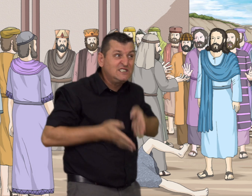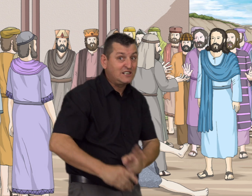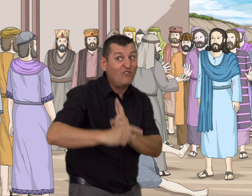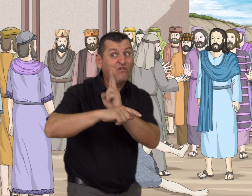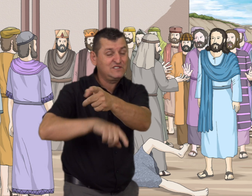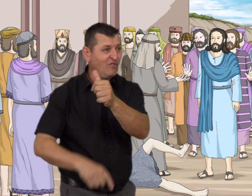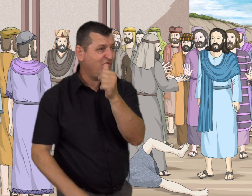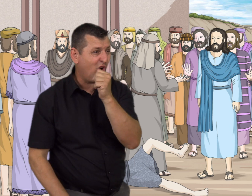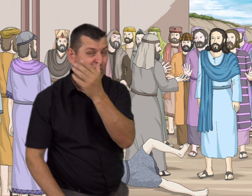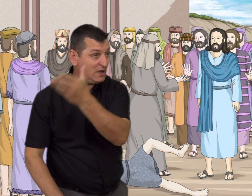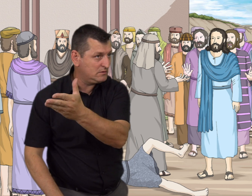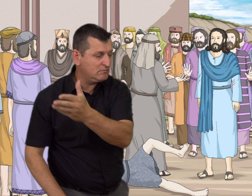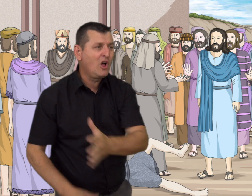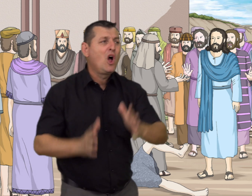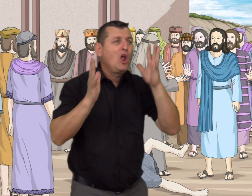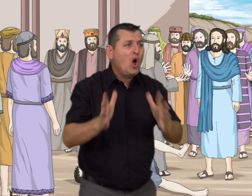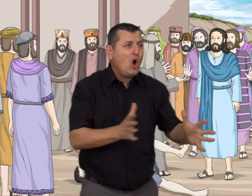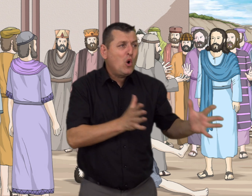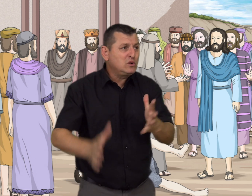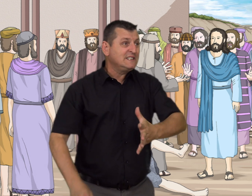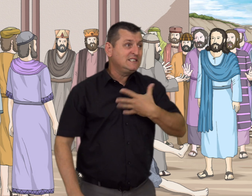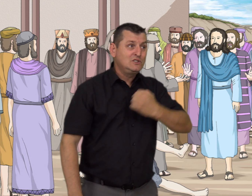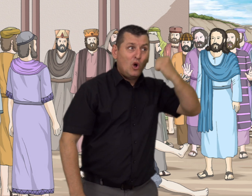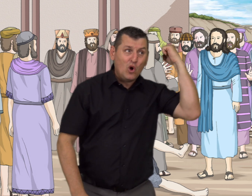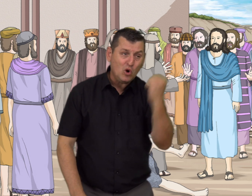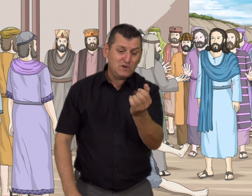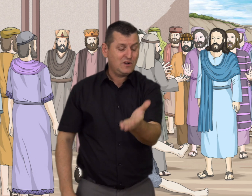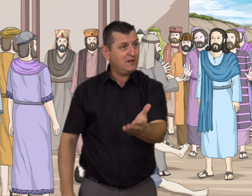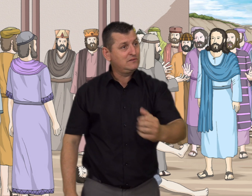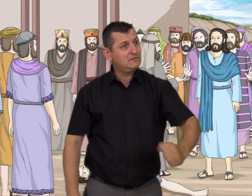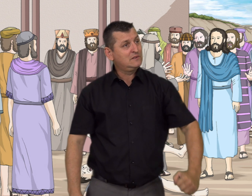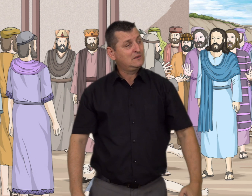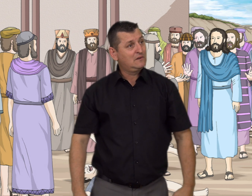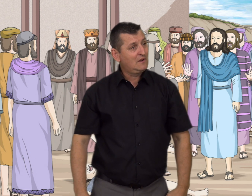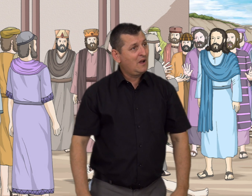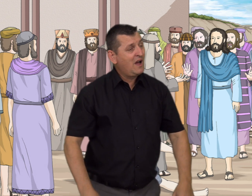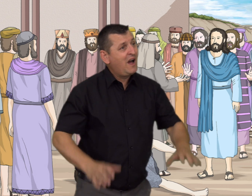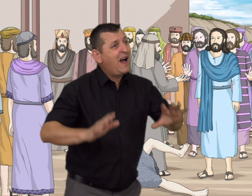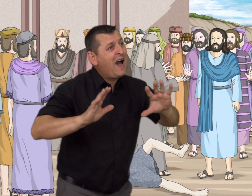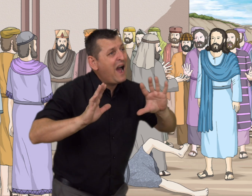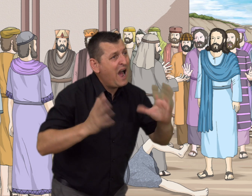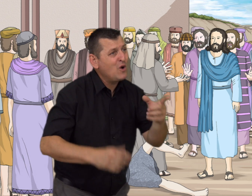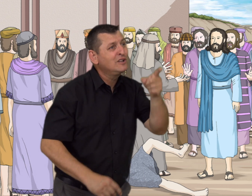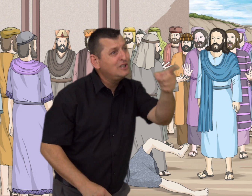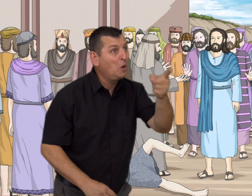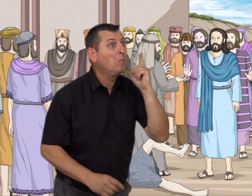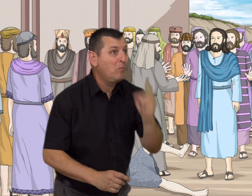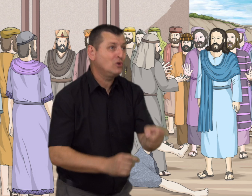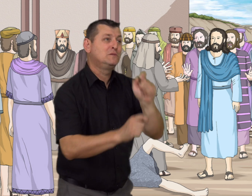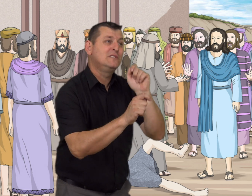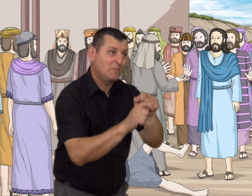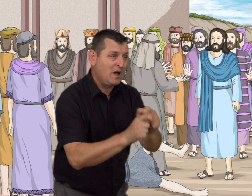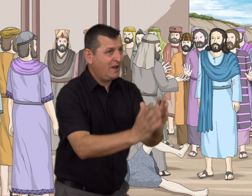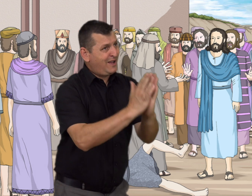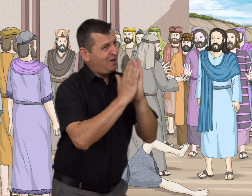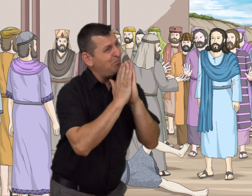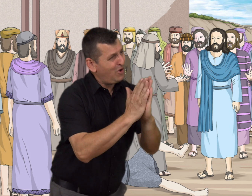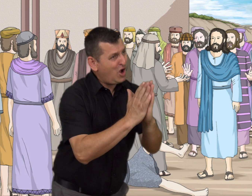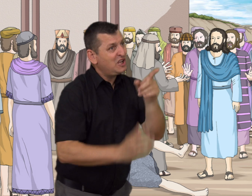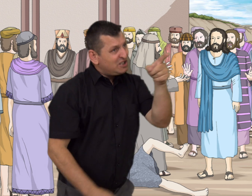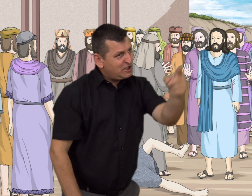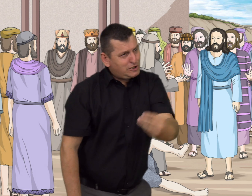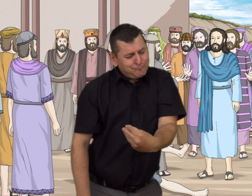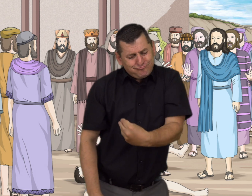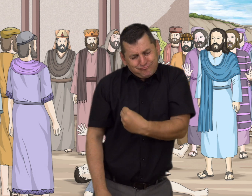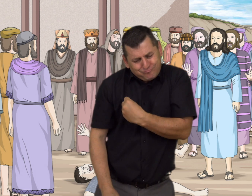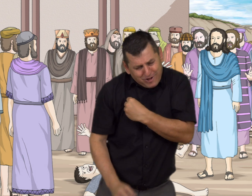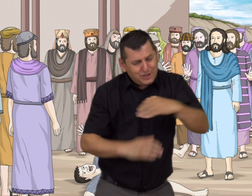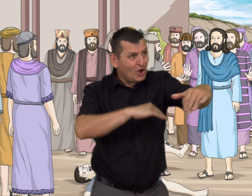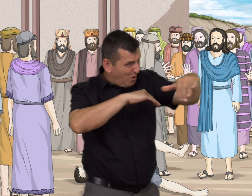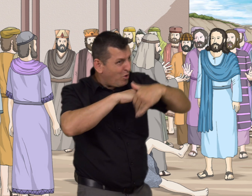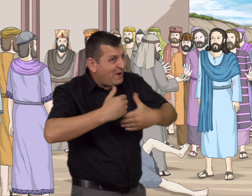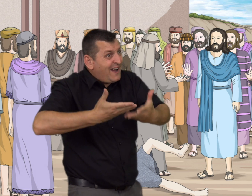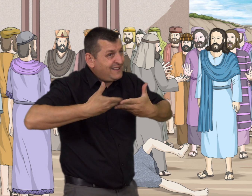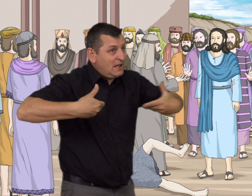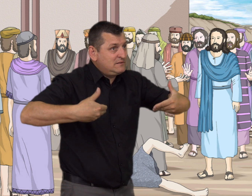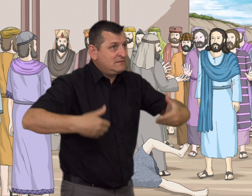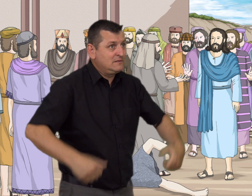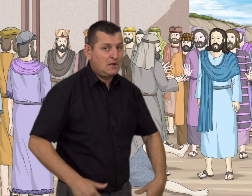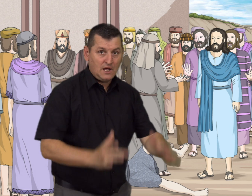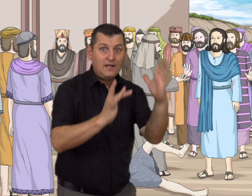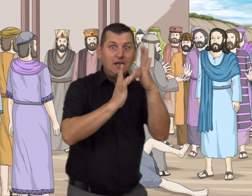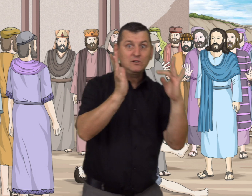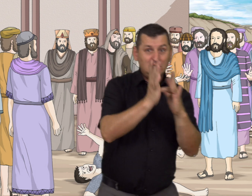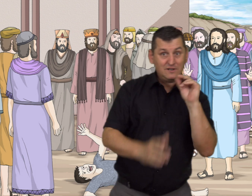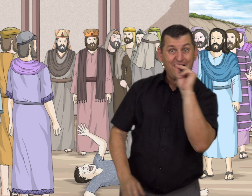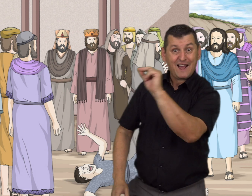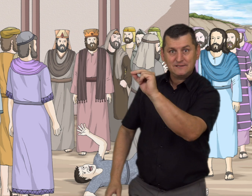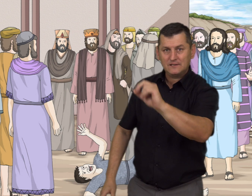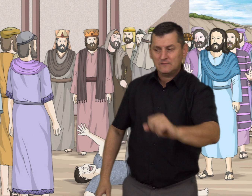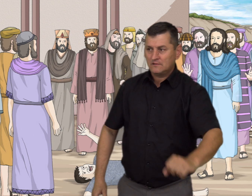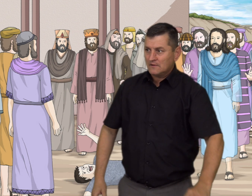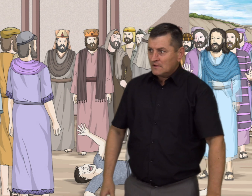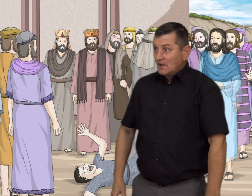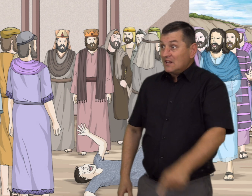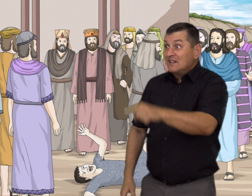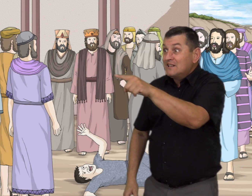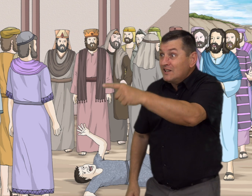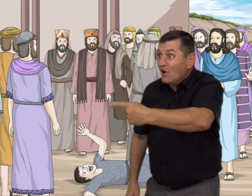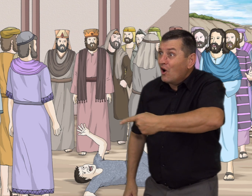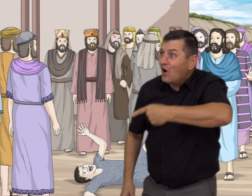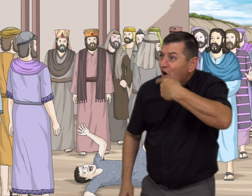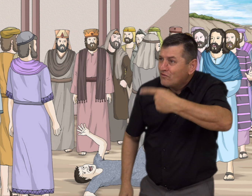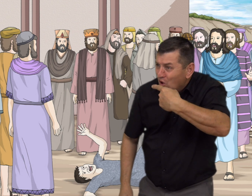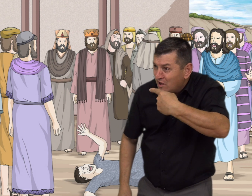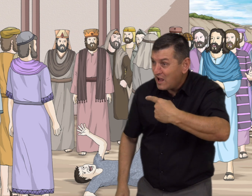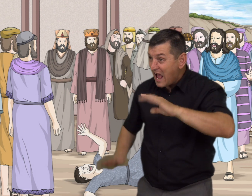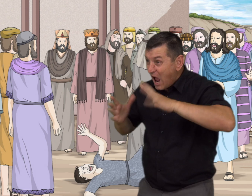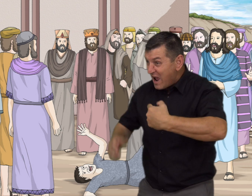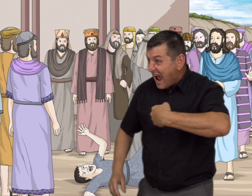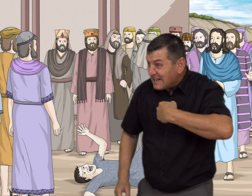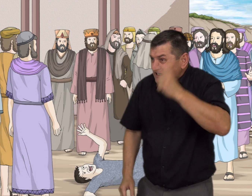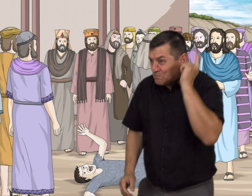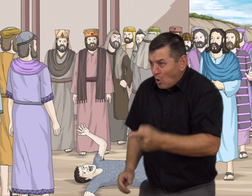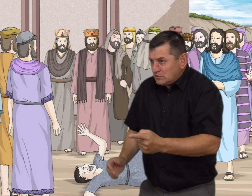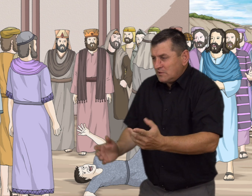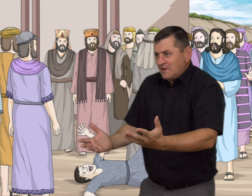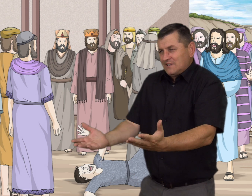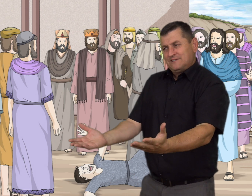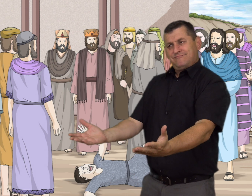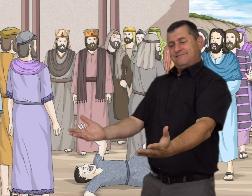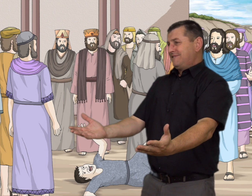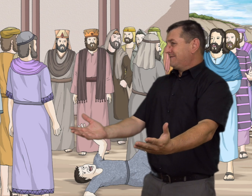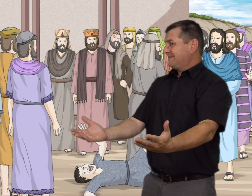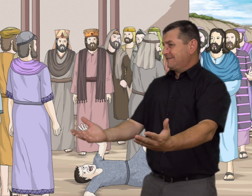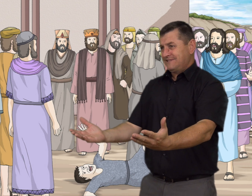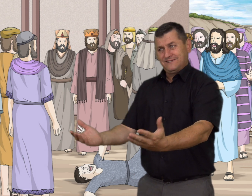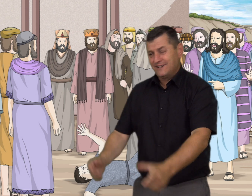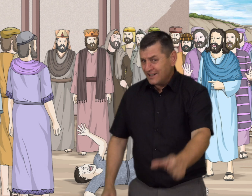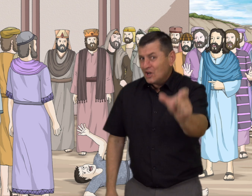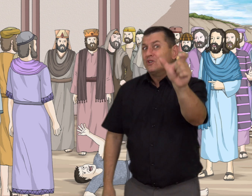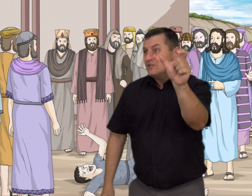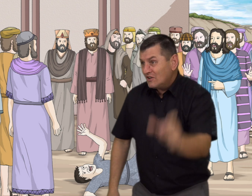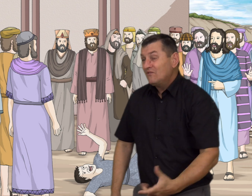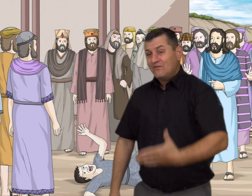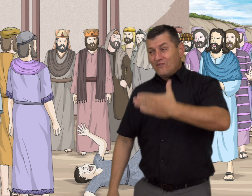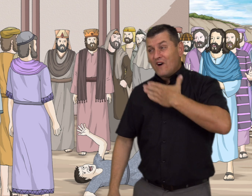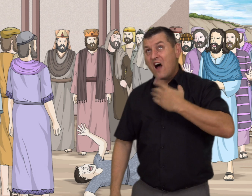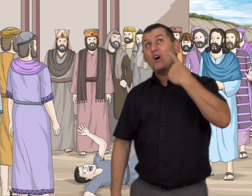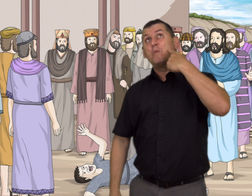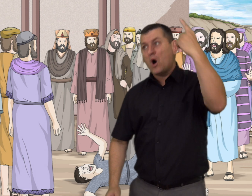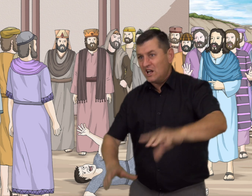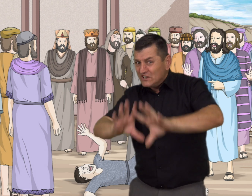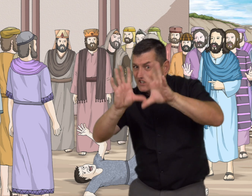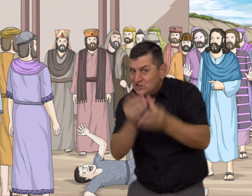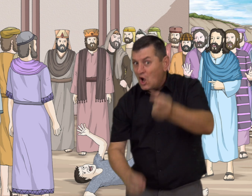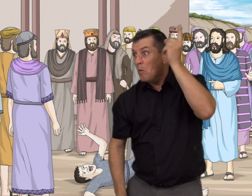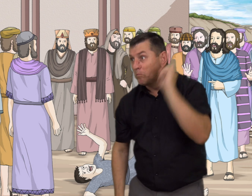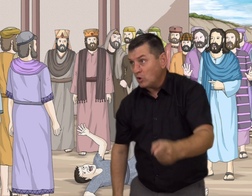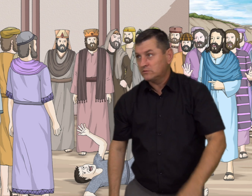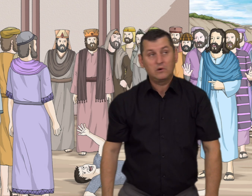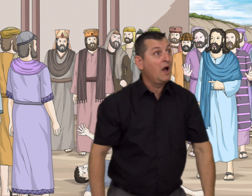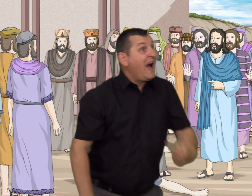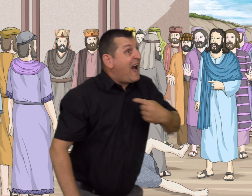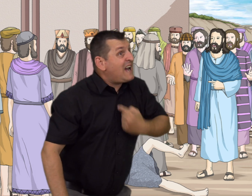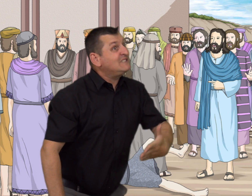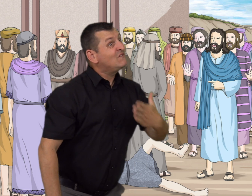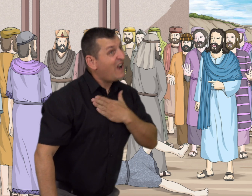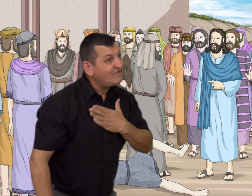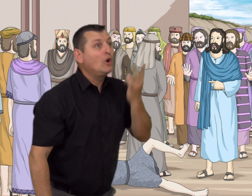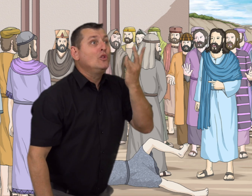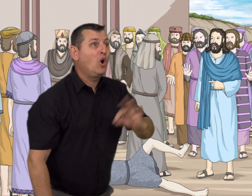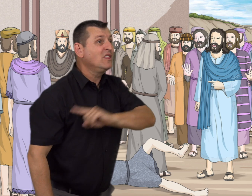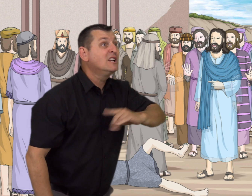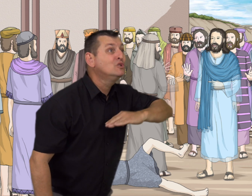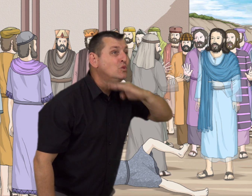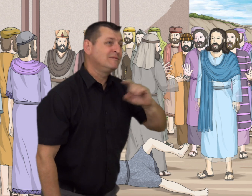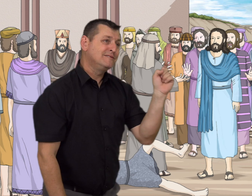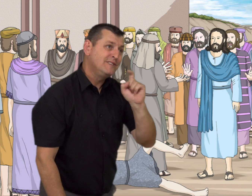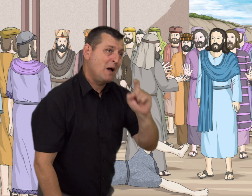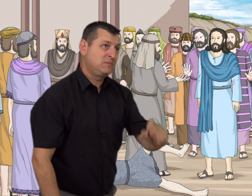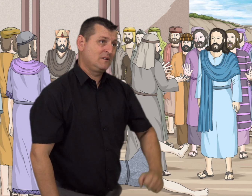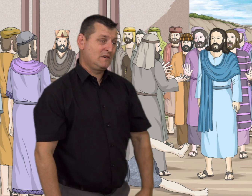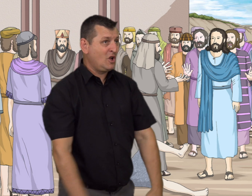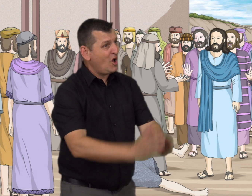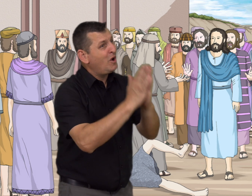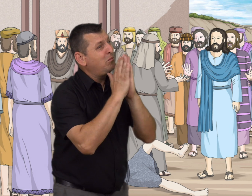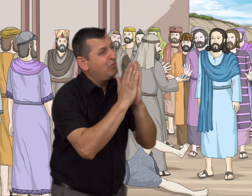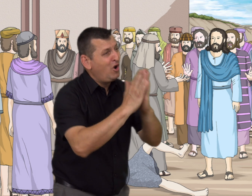But if You can do anything, have compassion on us and help us.” “If You can?” echoed Jesus. “All things are possible to him who believes!”